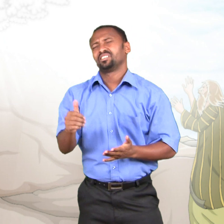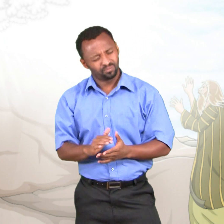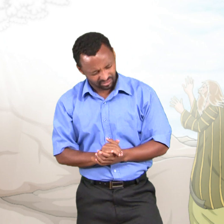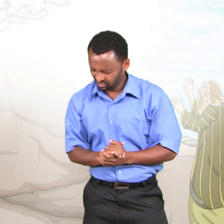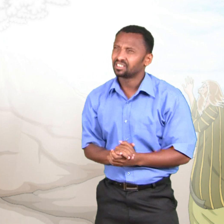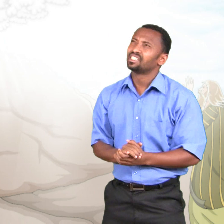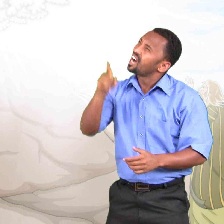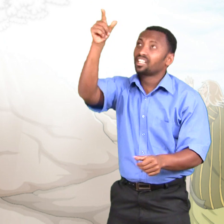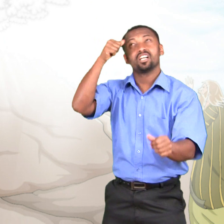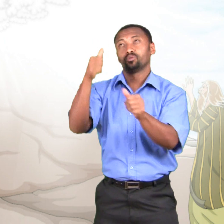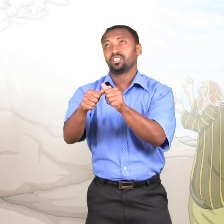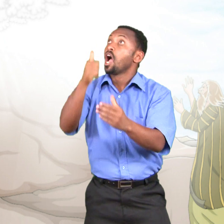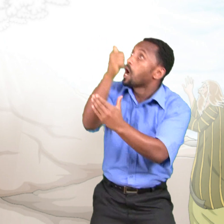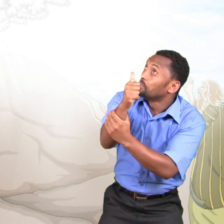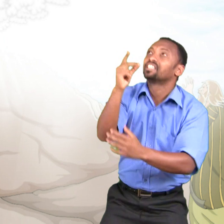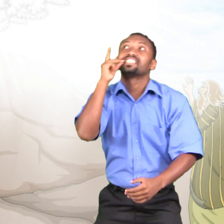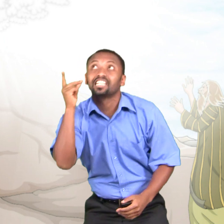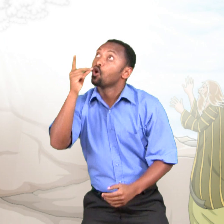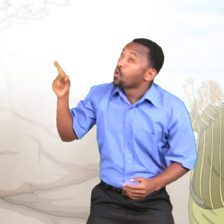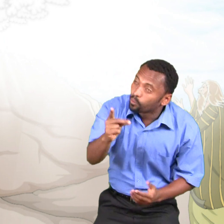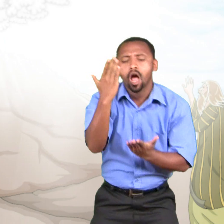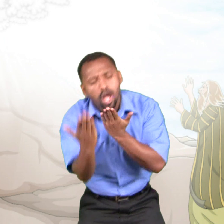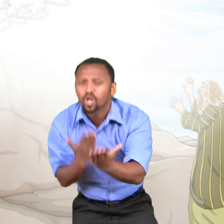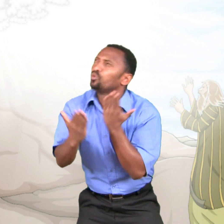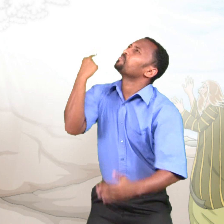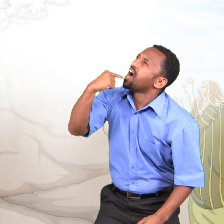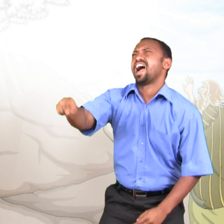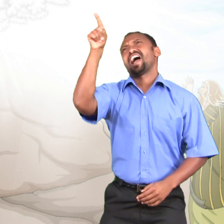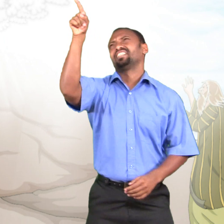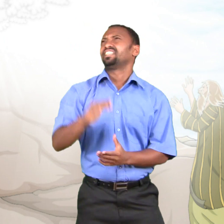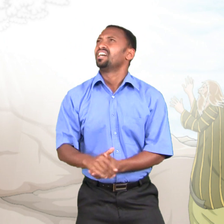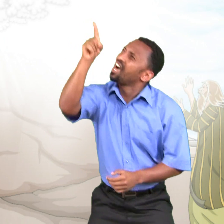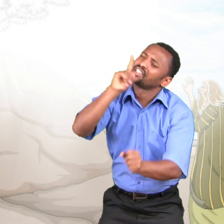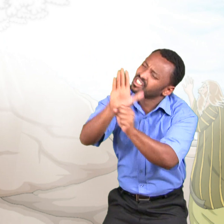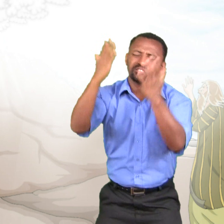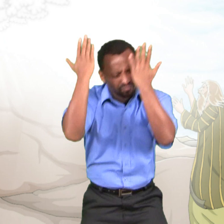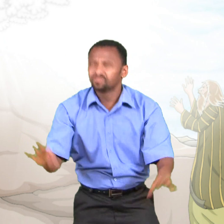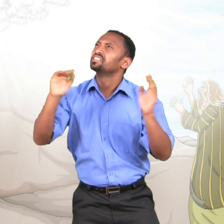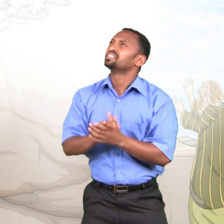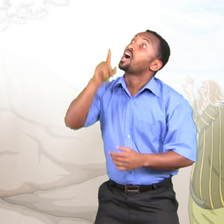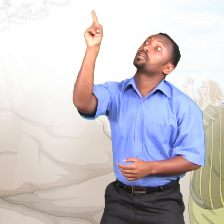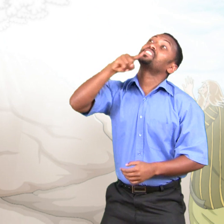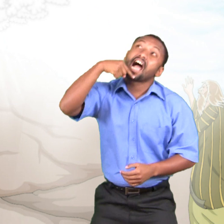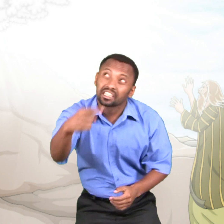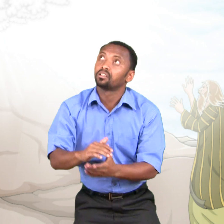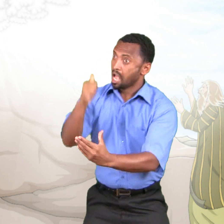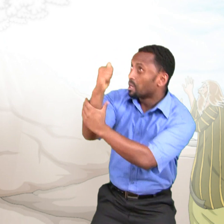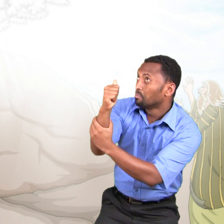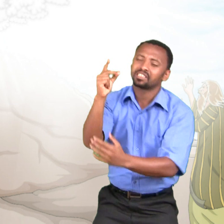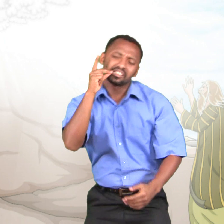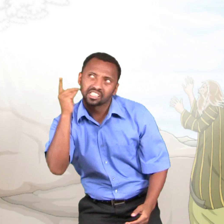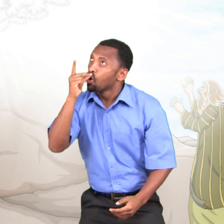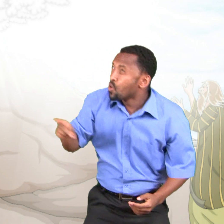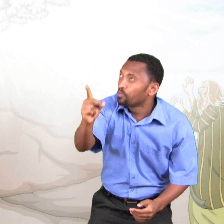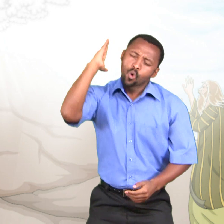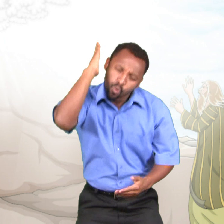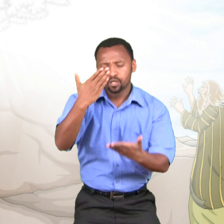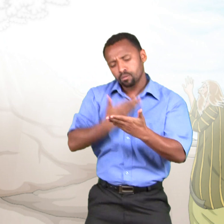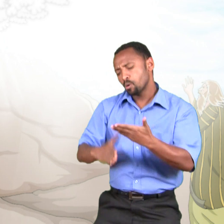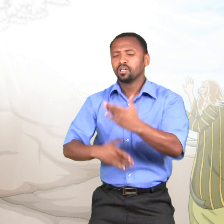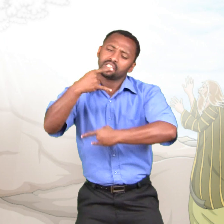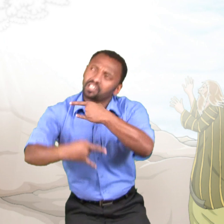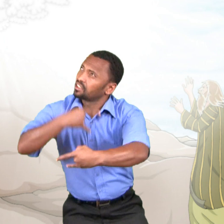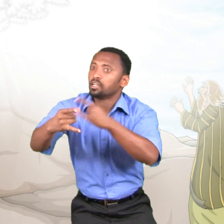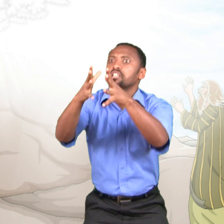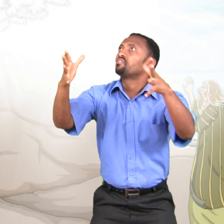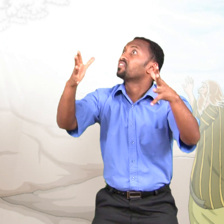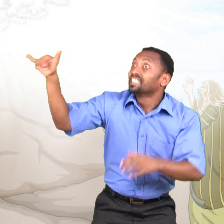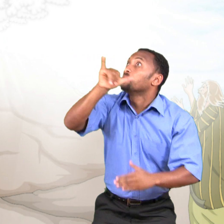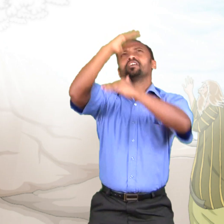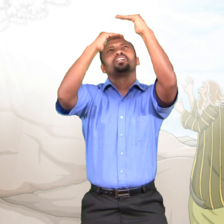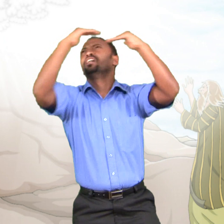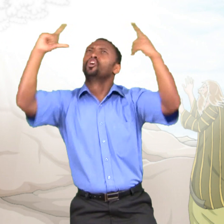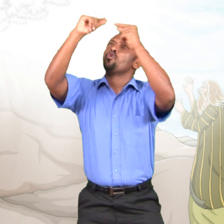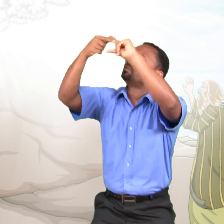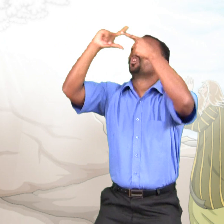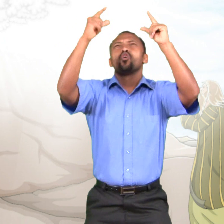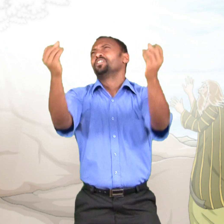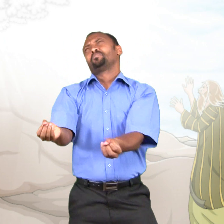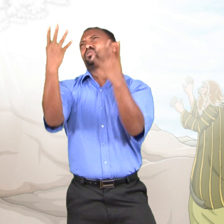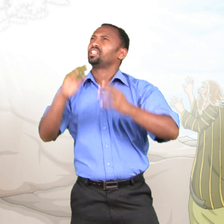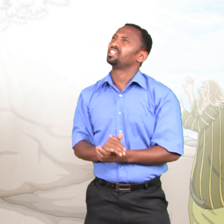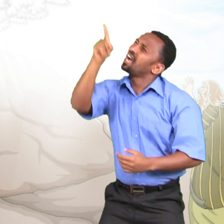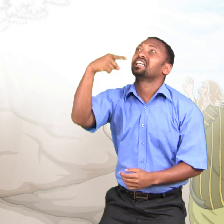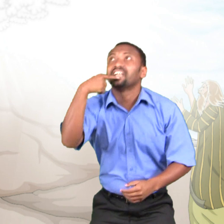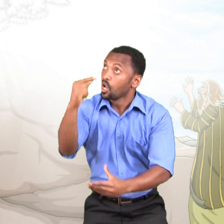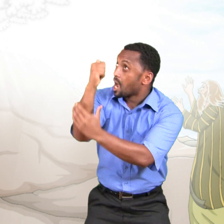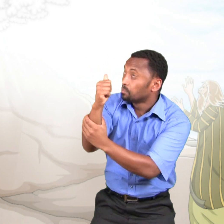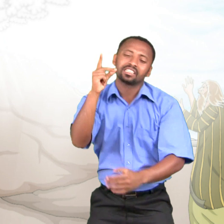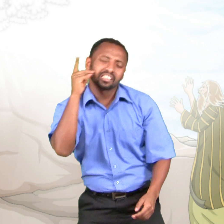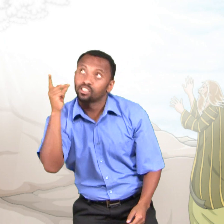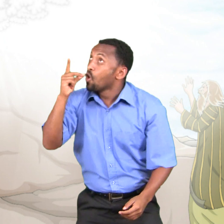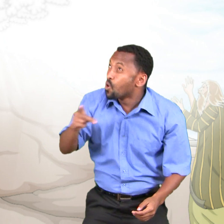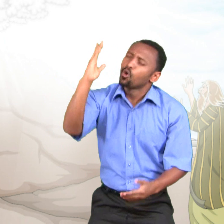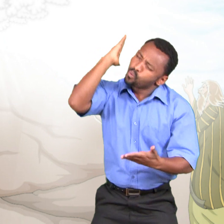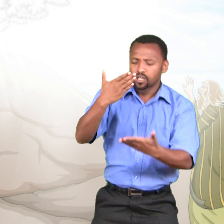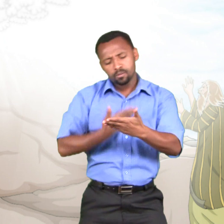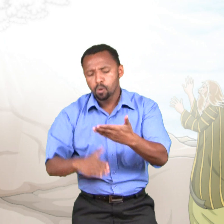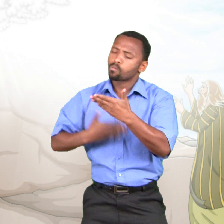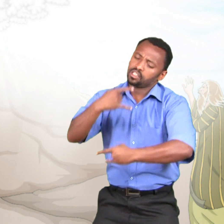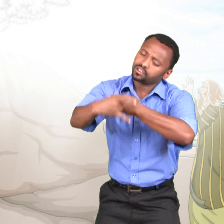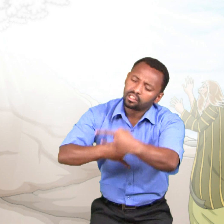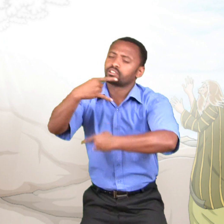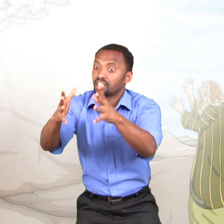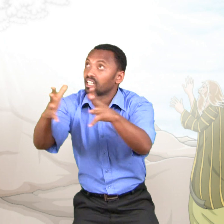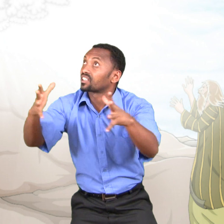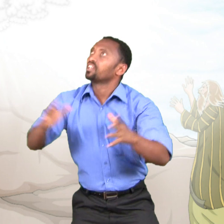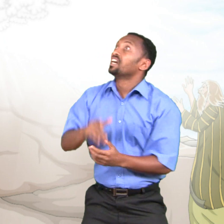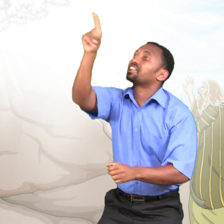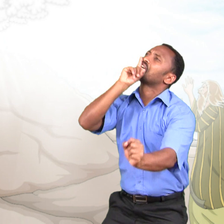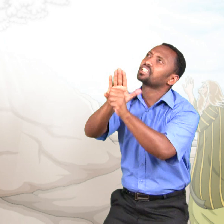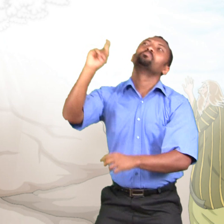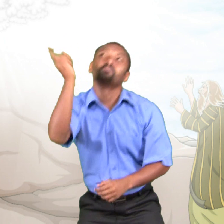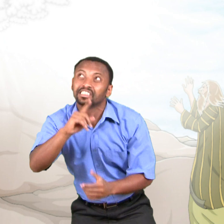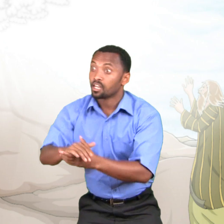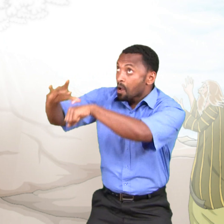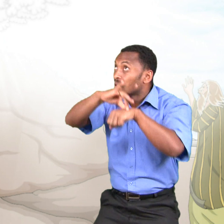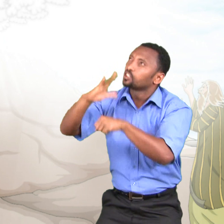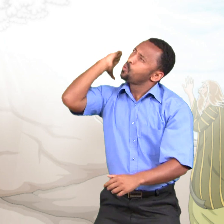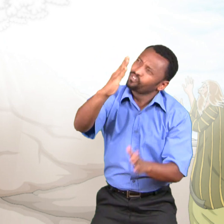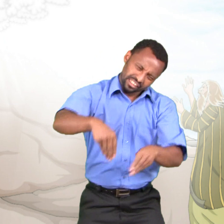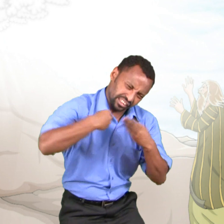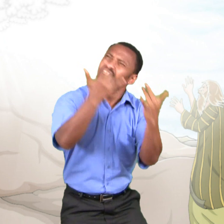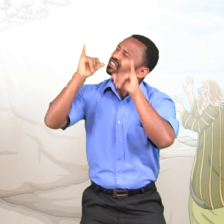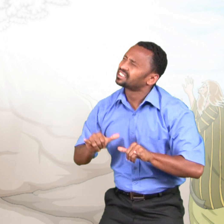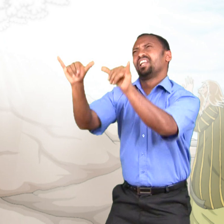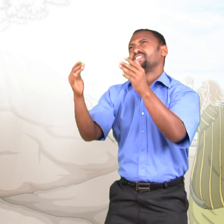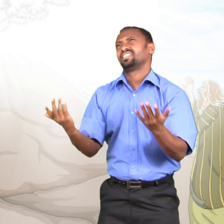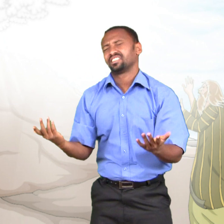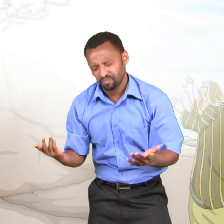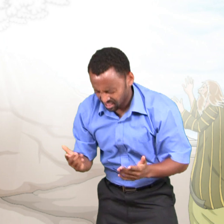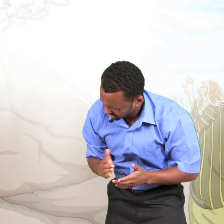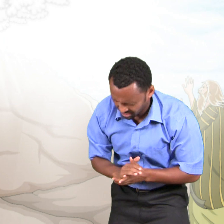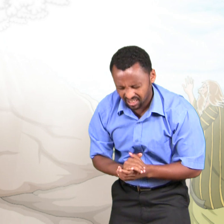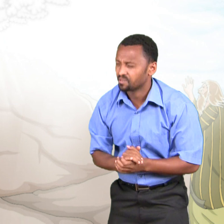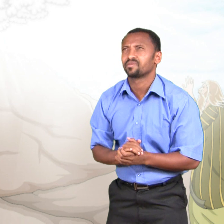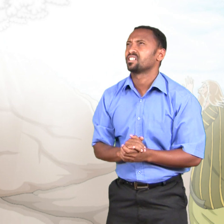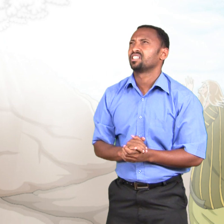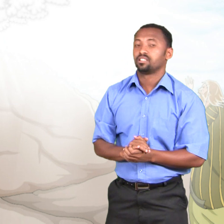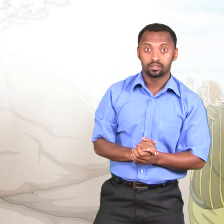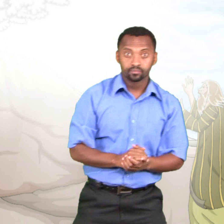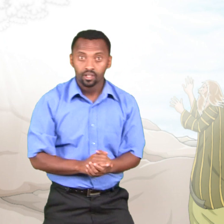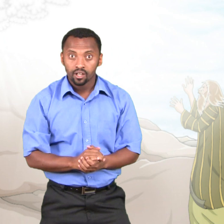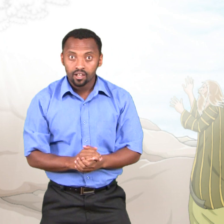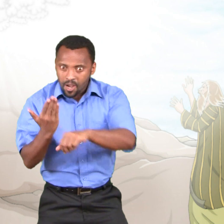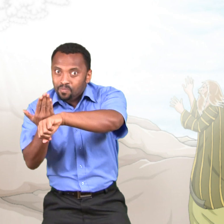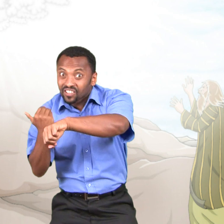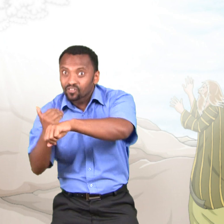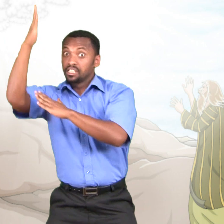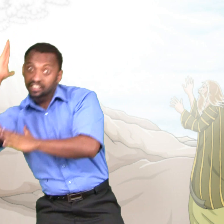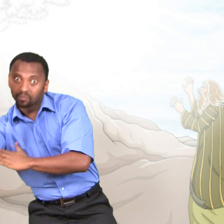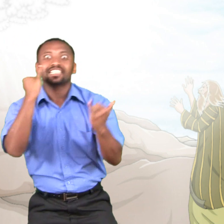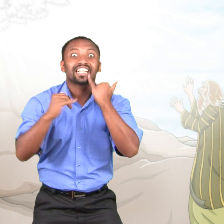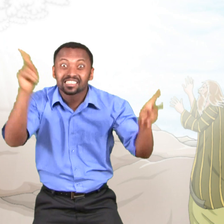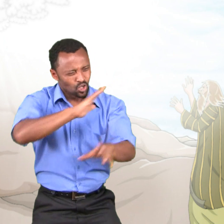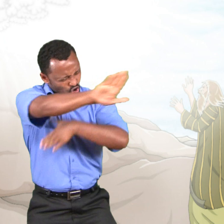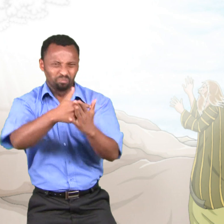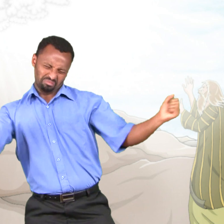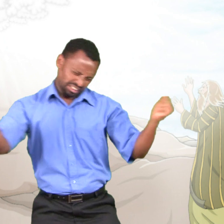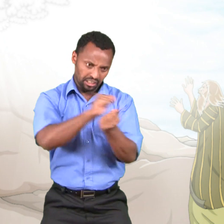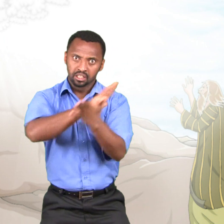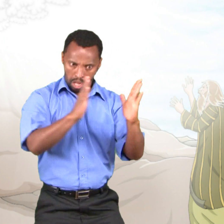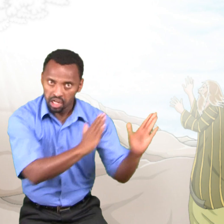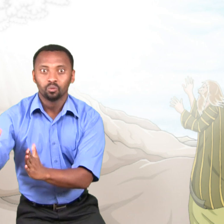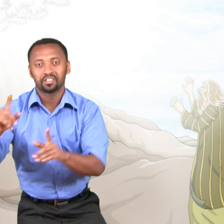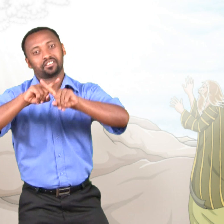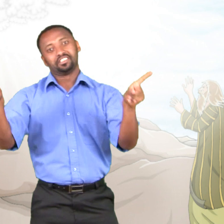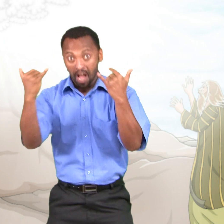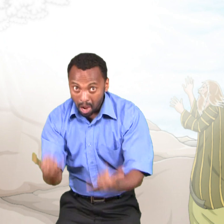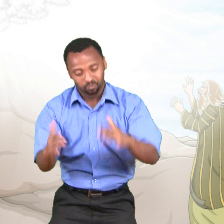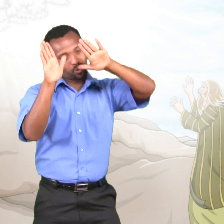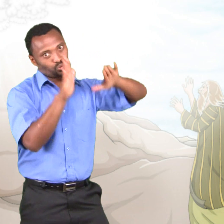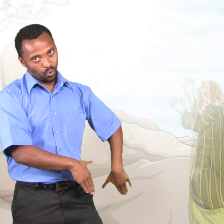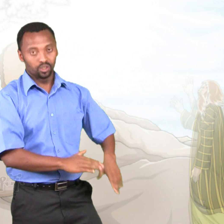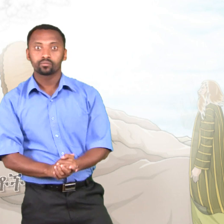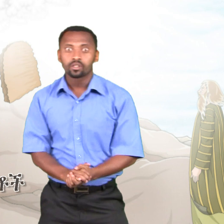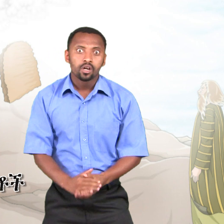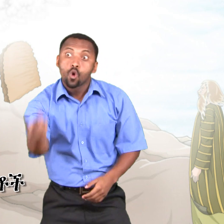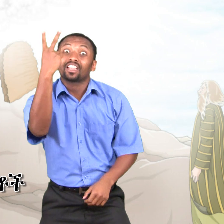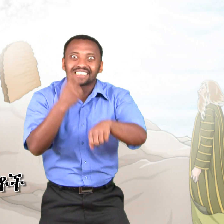Remember Your servants Abraham, Isaac, and Israel, to whom You swore by Your very self when You declared, ‘I will make your descendants as numerous as the stars in the sky, and I will give your descendants all this land that I have promised, and it shall be their inheritance forever.’” So the LORD relented from the calamity He had threatened to bring on His people.